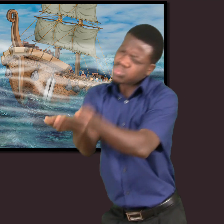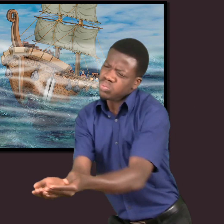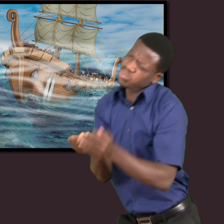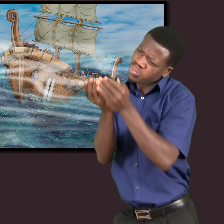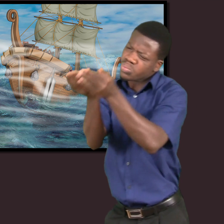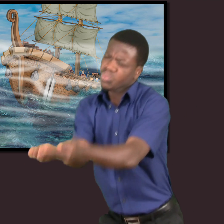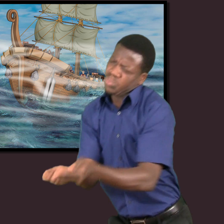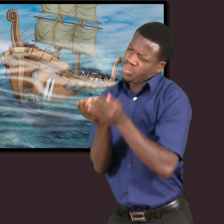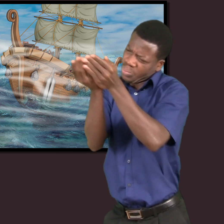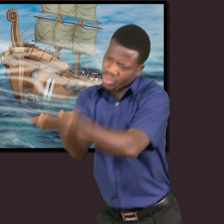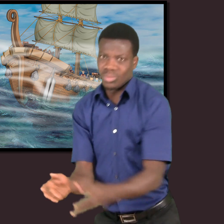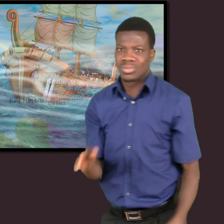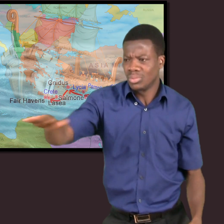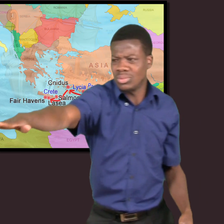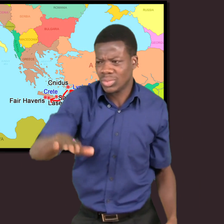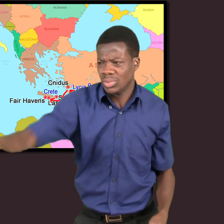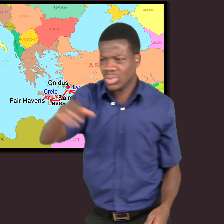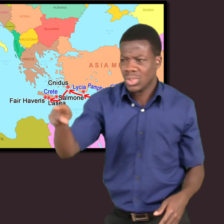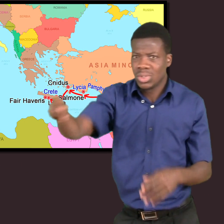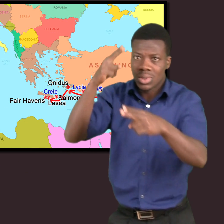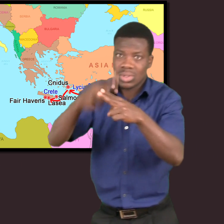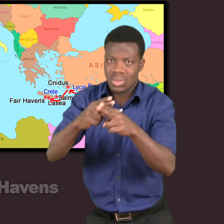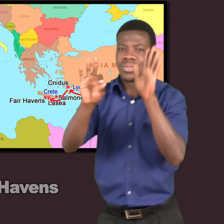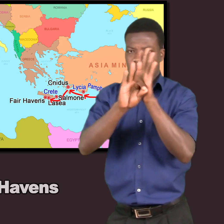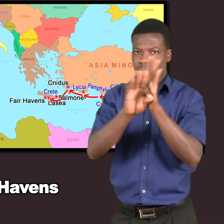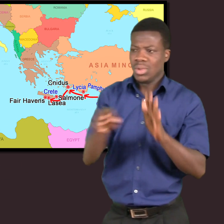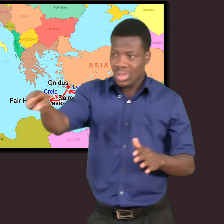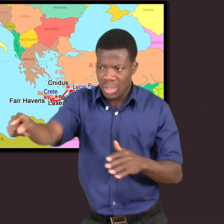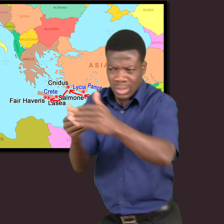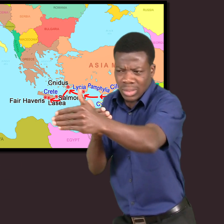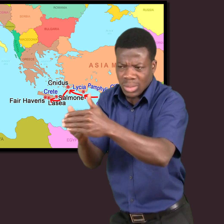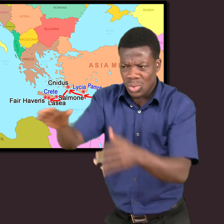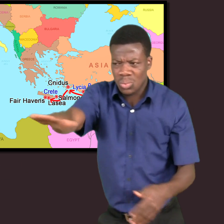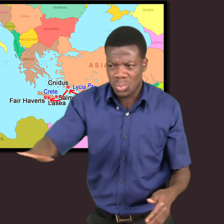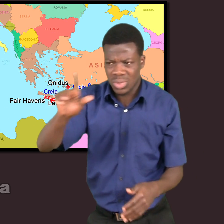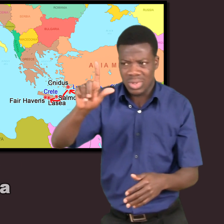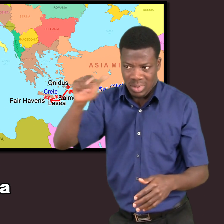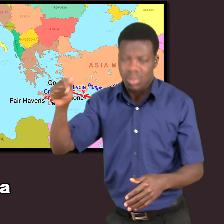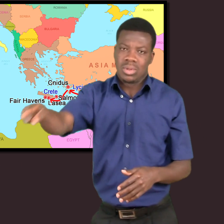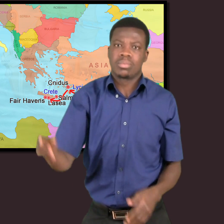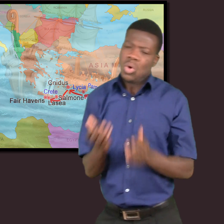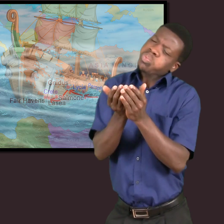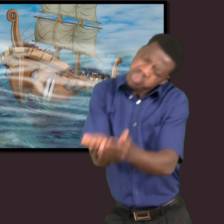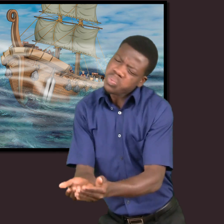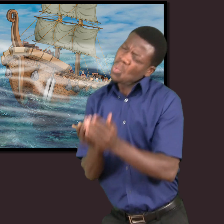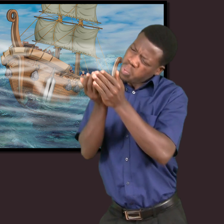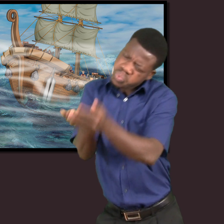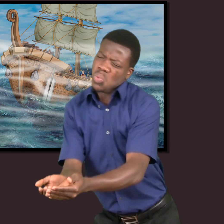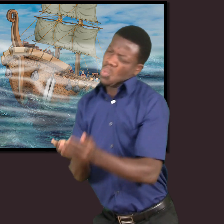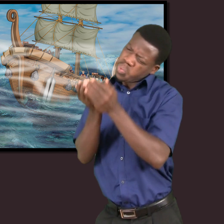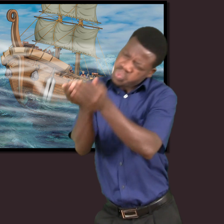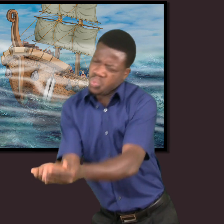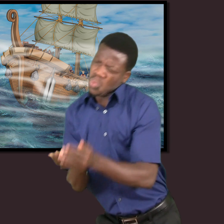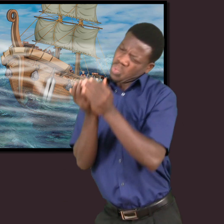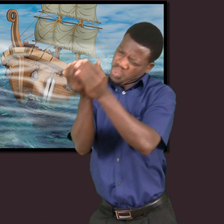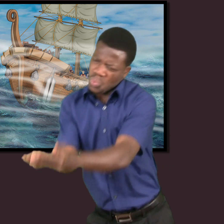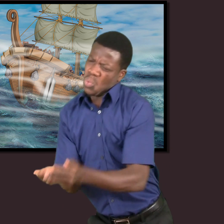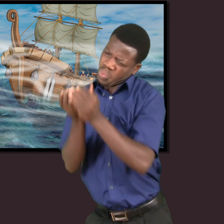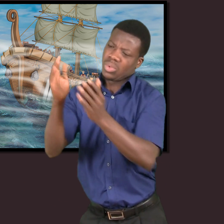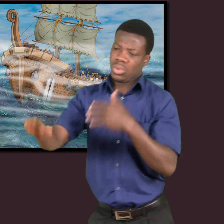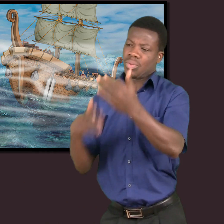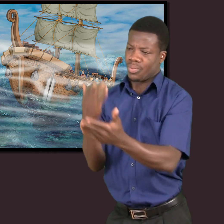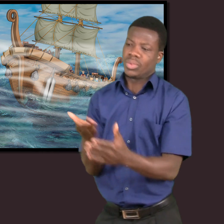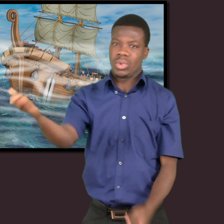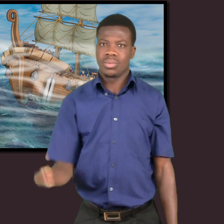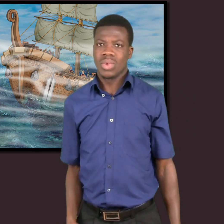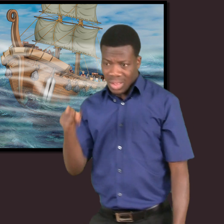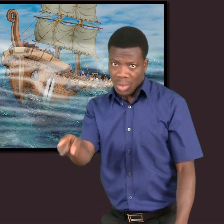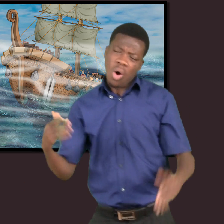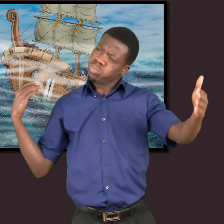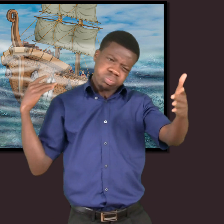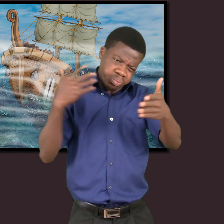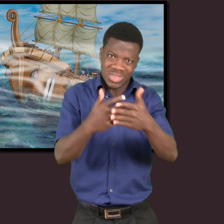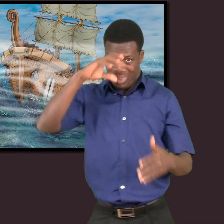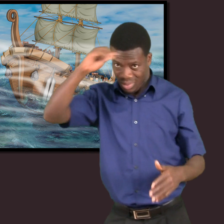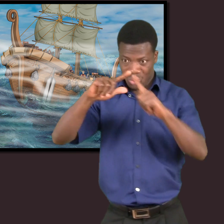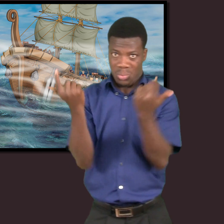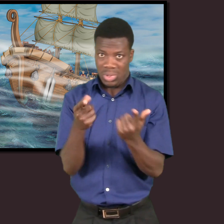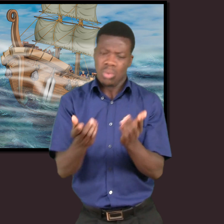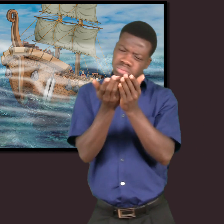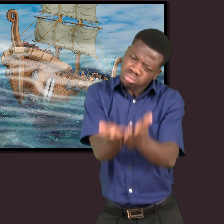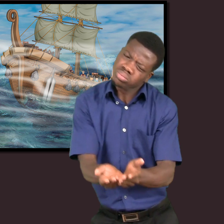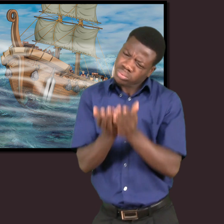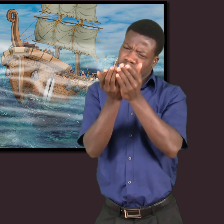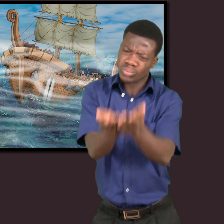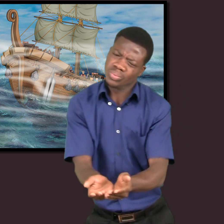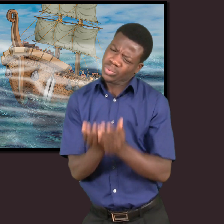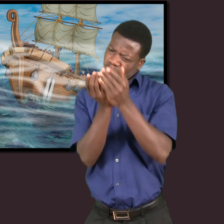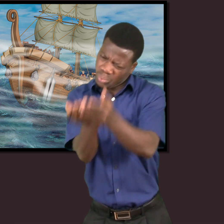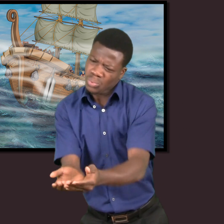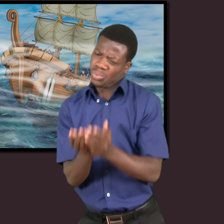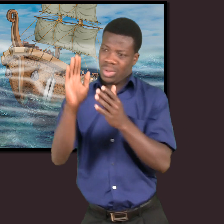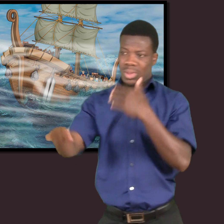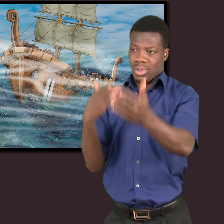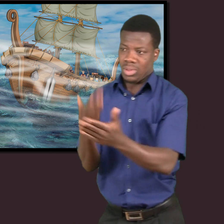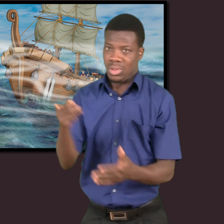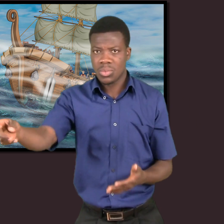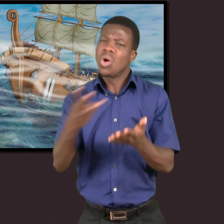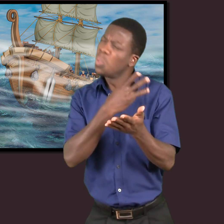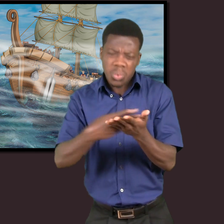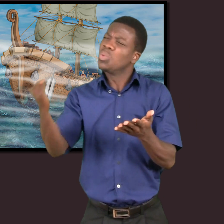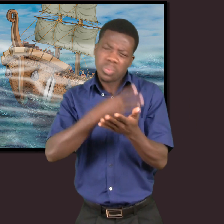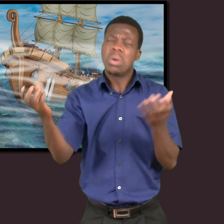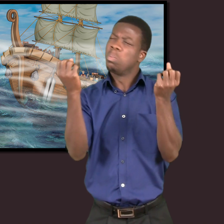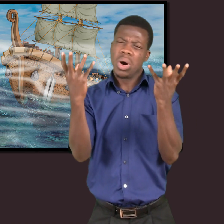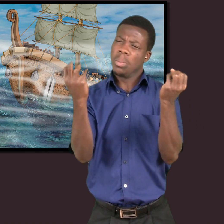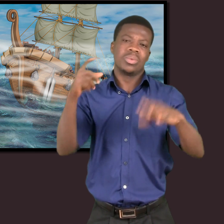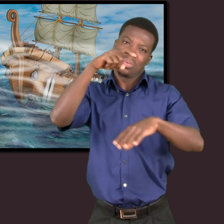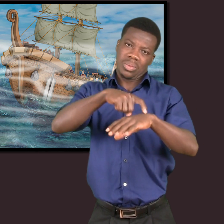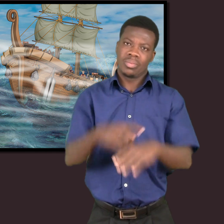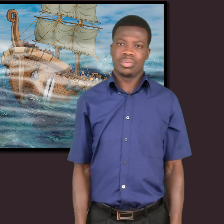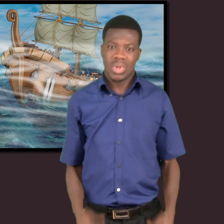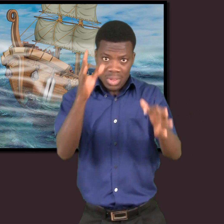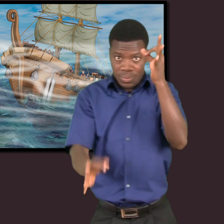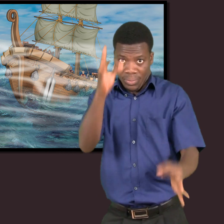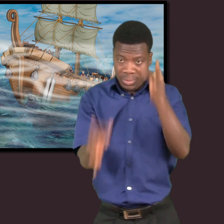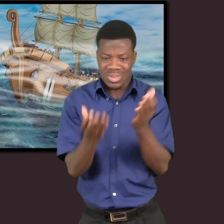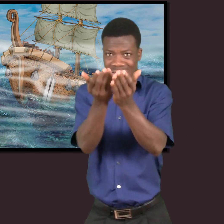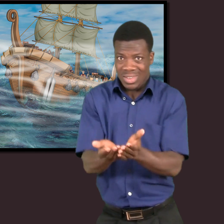After we had moved along the coast with difficulty, we came to a place called Fair Havens, near the town of Lasea.